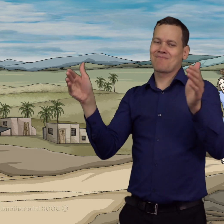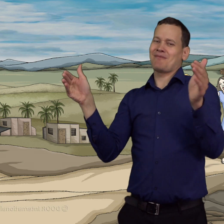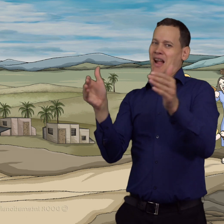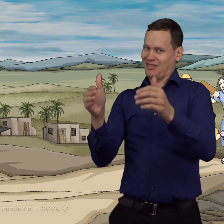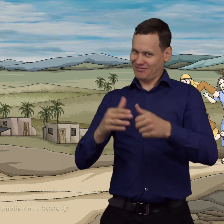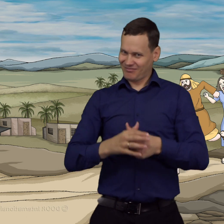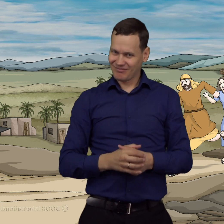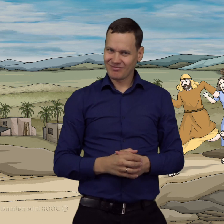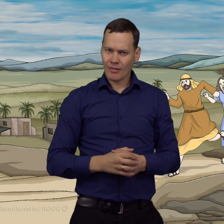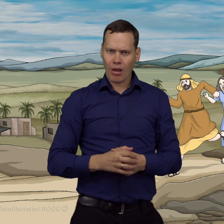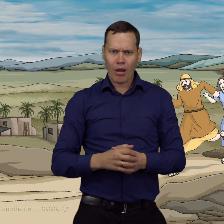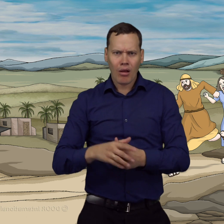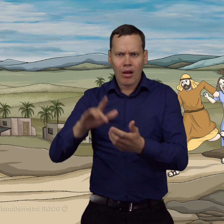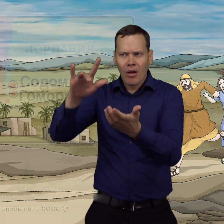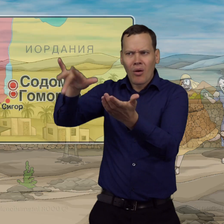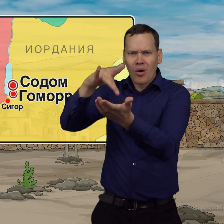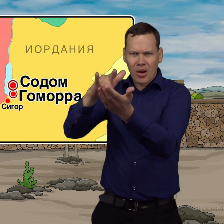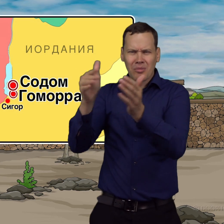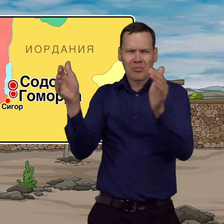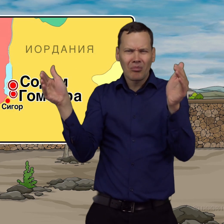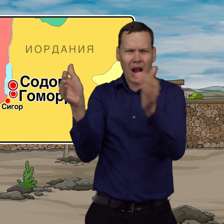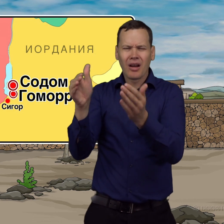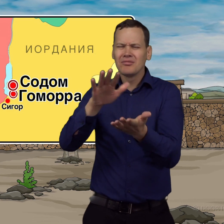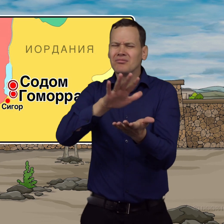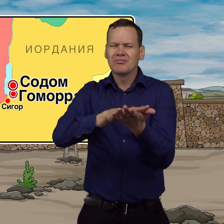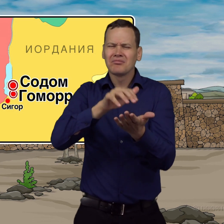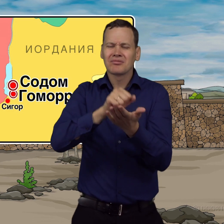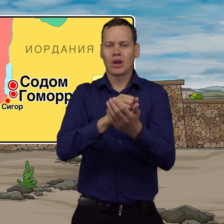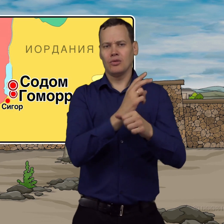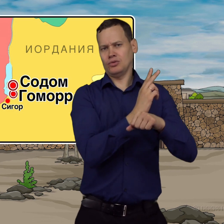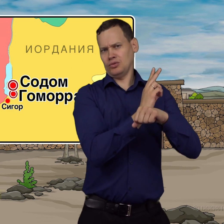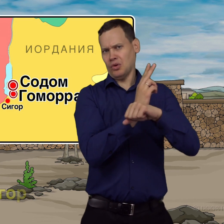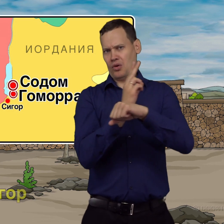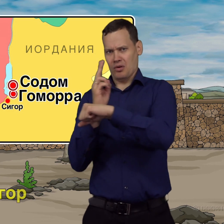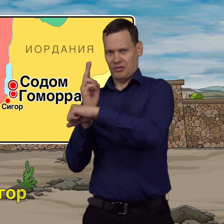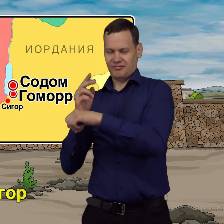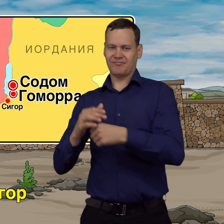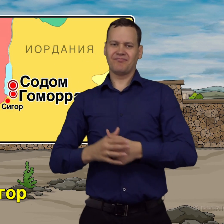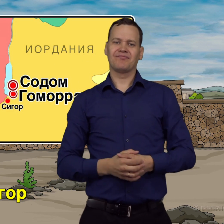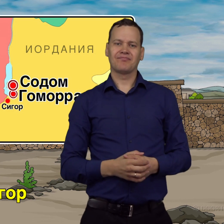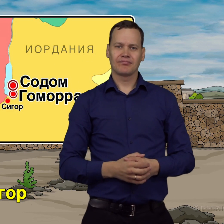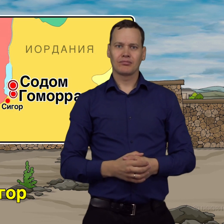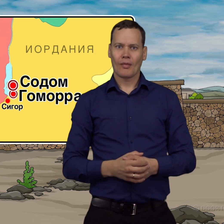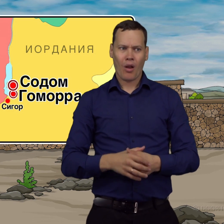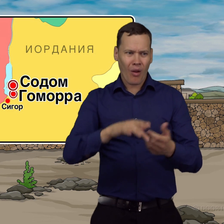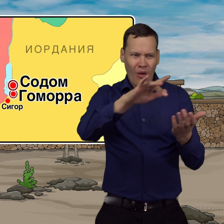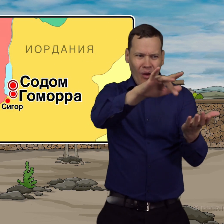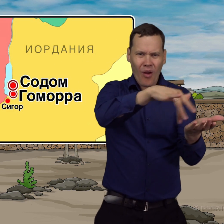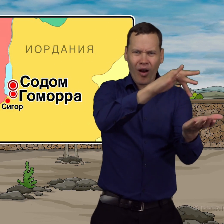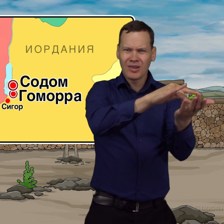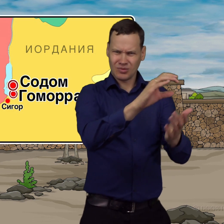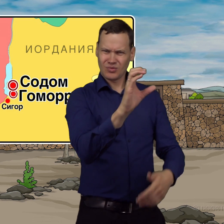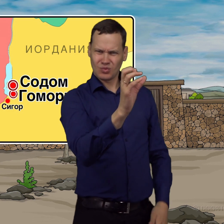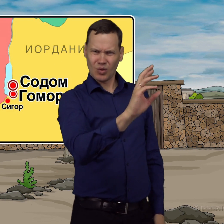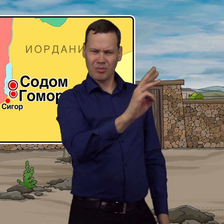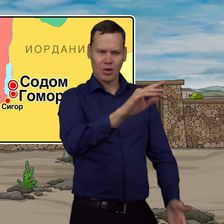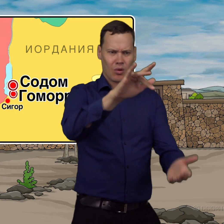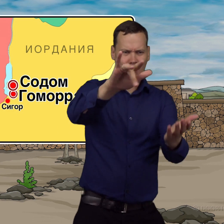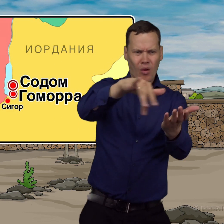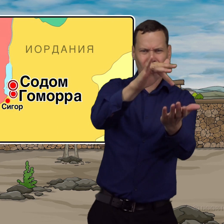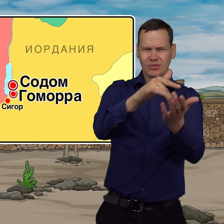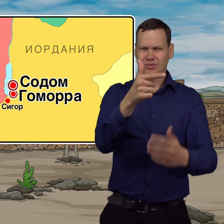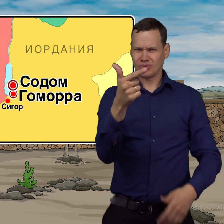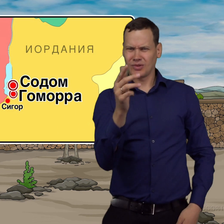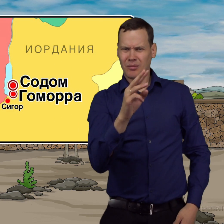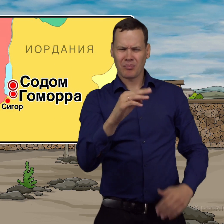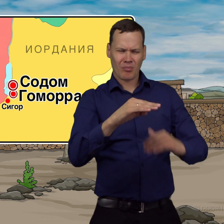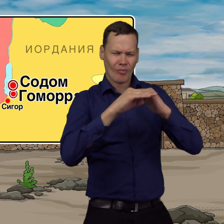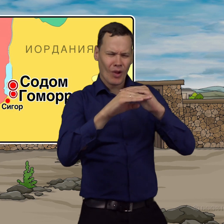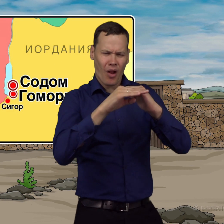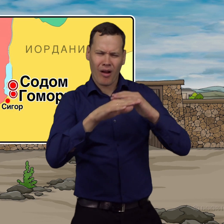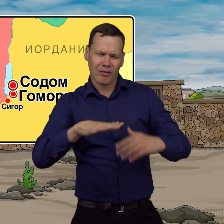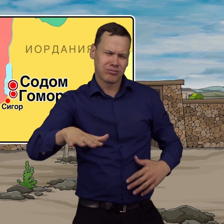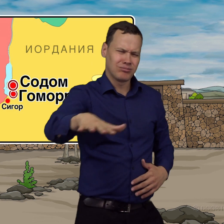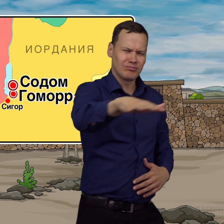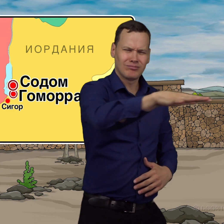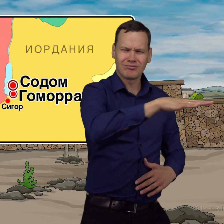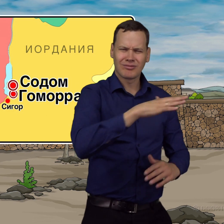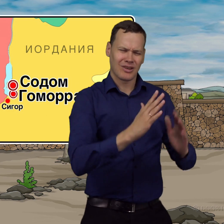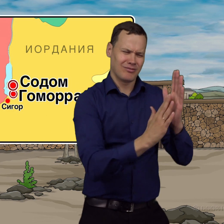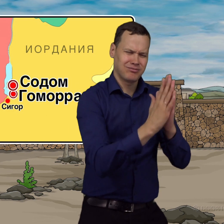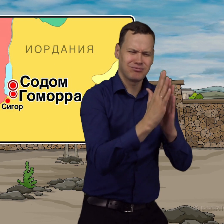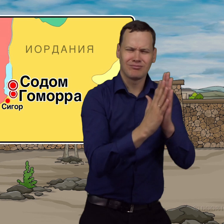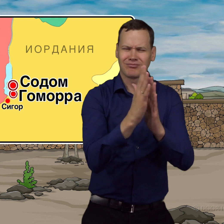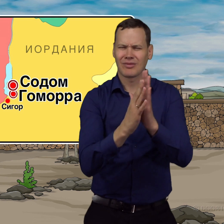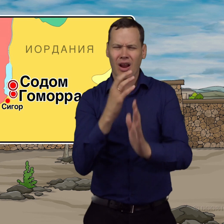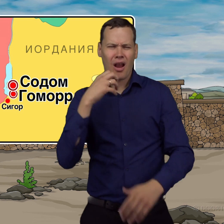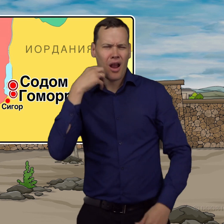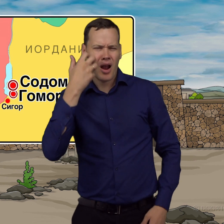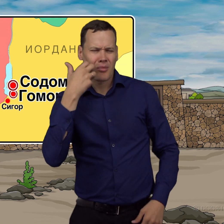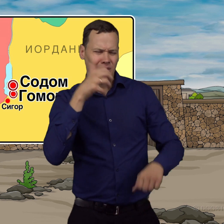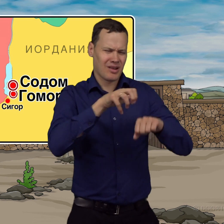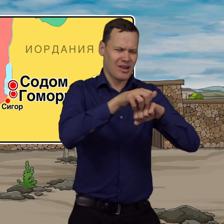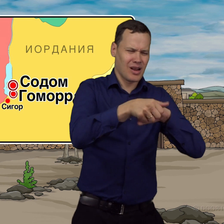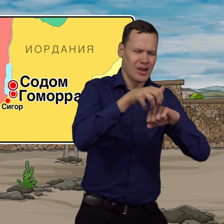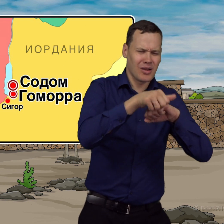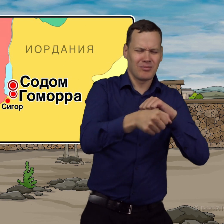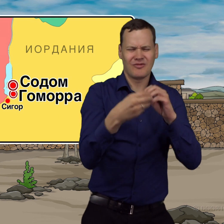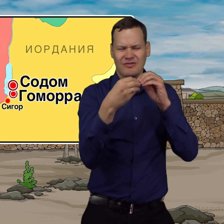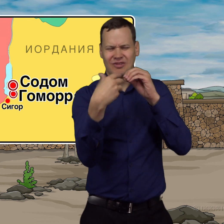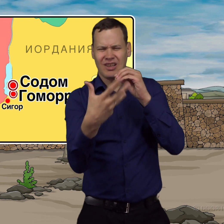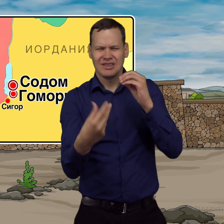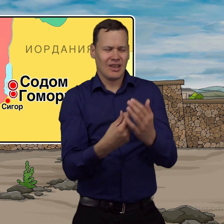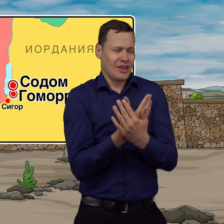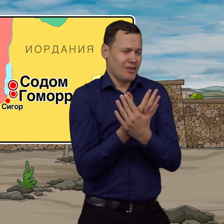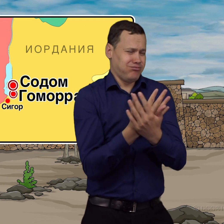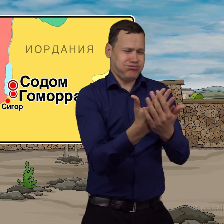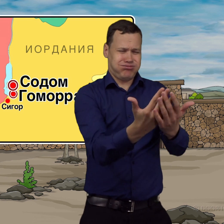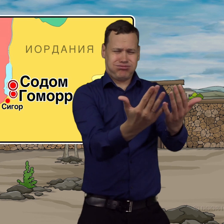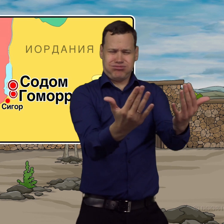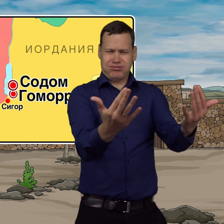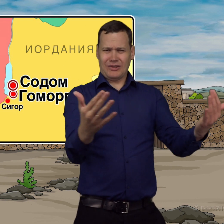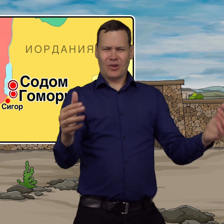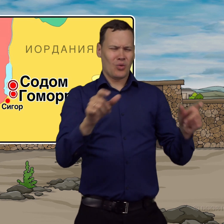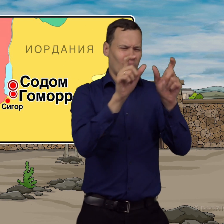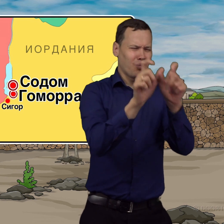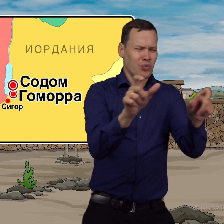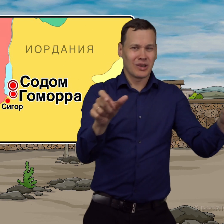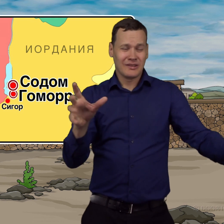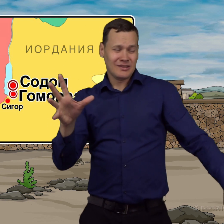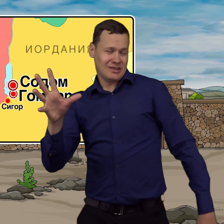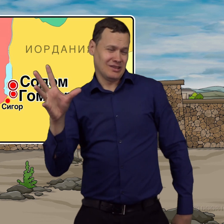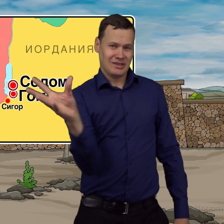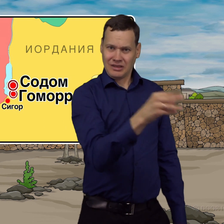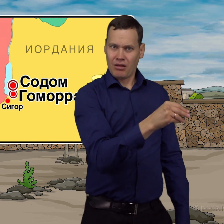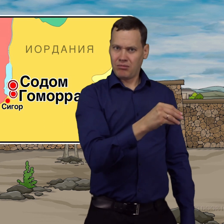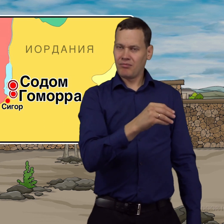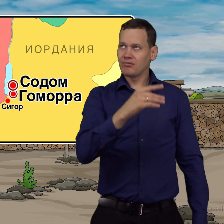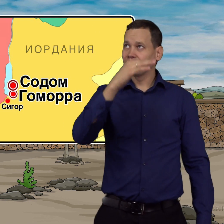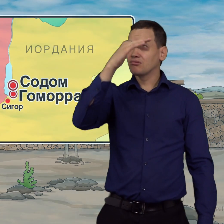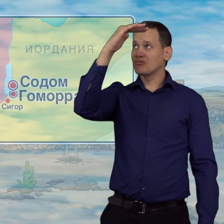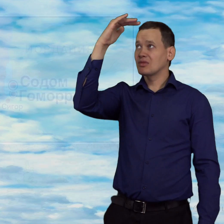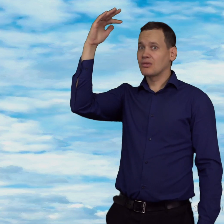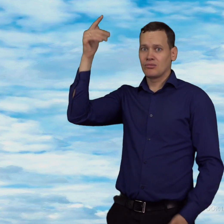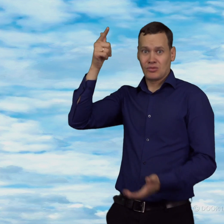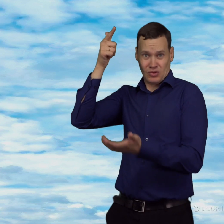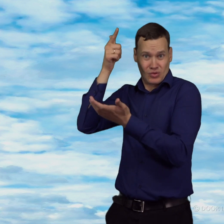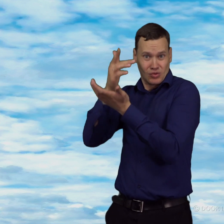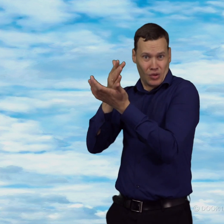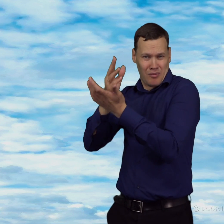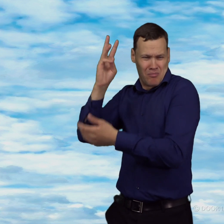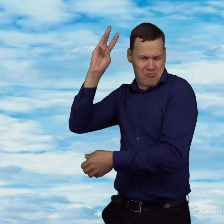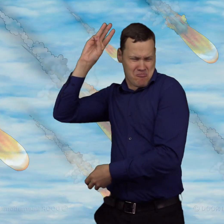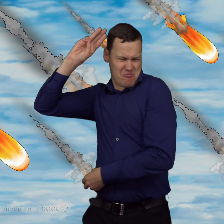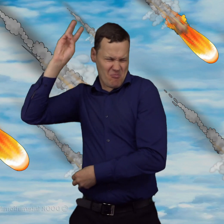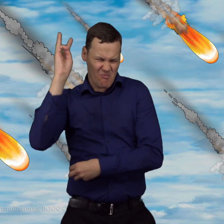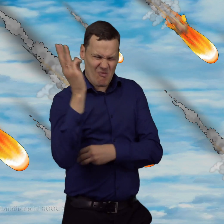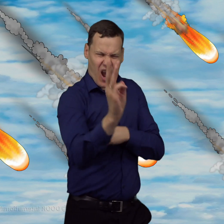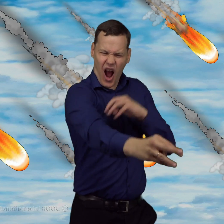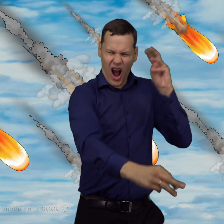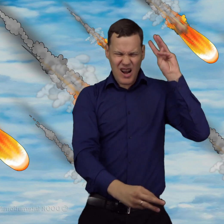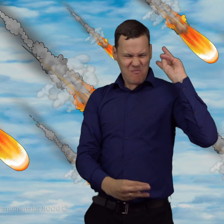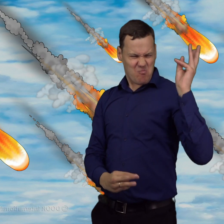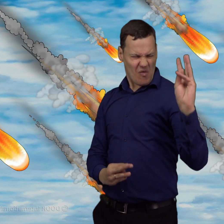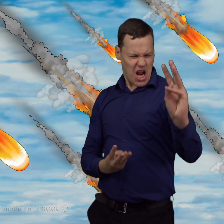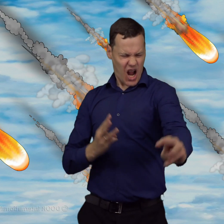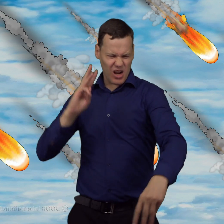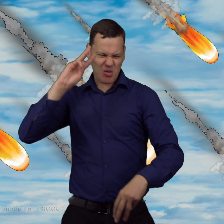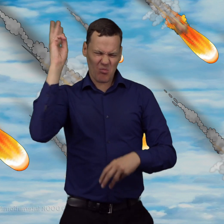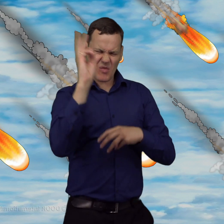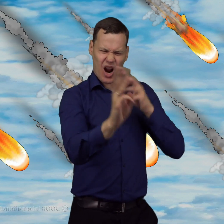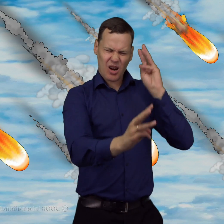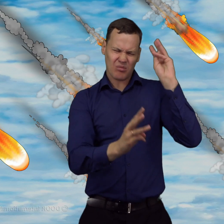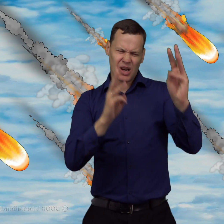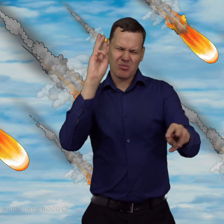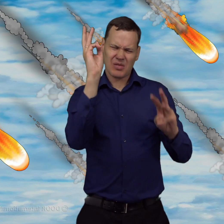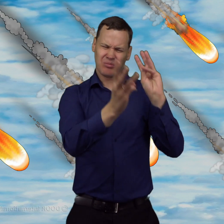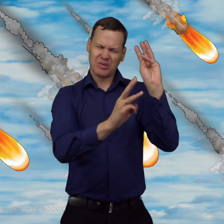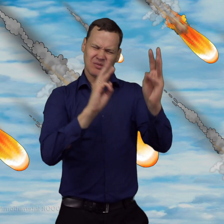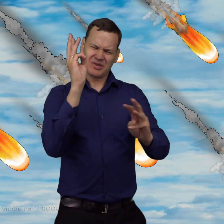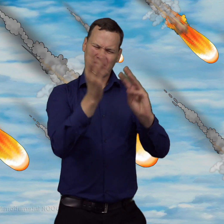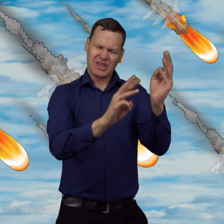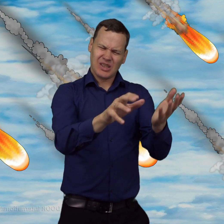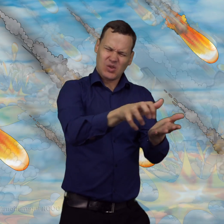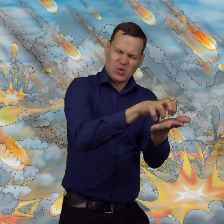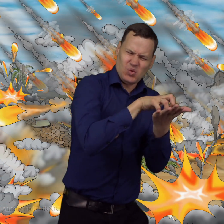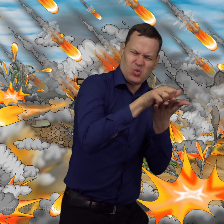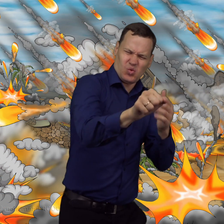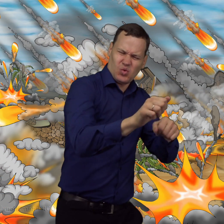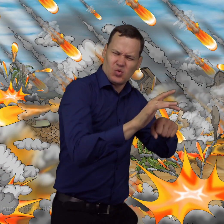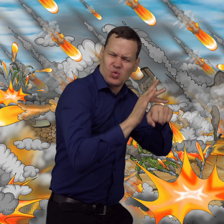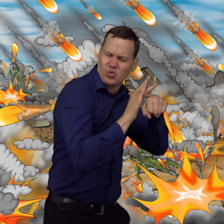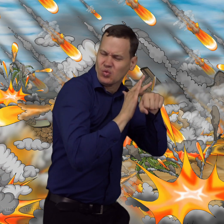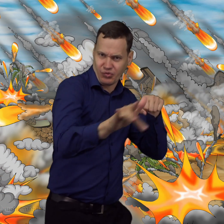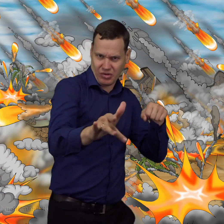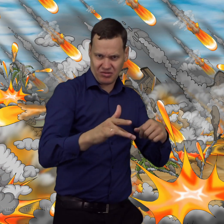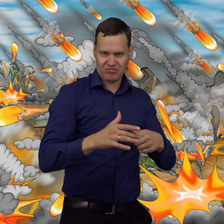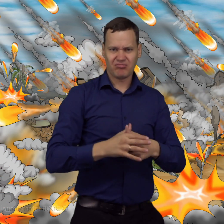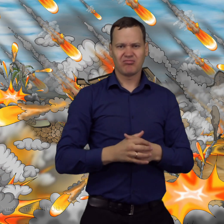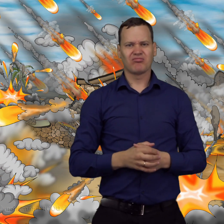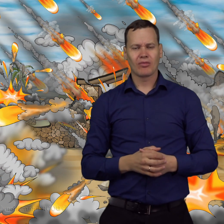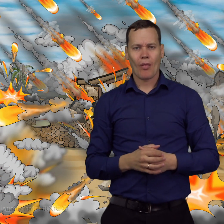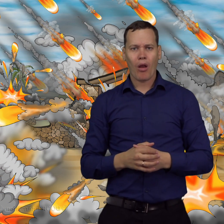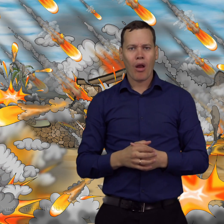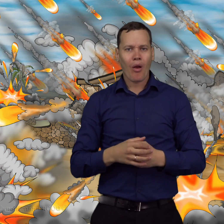That is why the town was called Zoar. And by the time the sun had risen over the land, Lot had reached Zoar. Then the LORD rained down sulfur and fire on Sodom and Gomorrah—from the LORD out of the heavens.